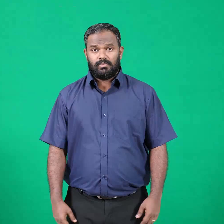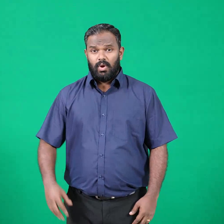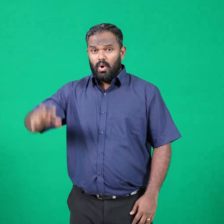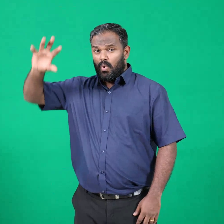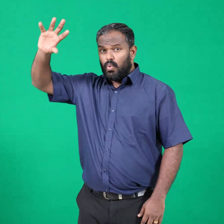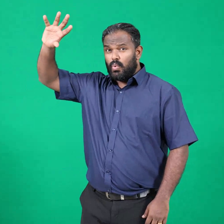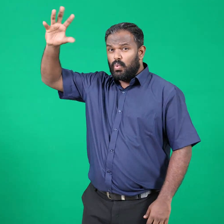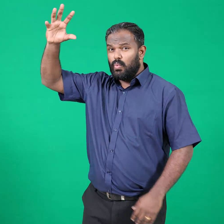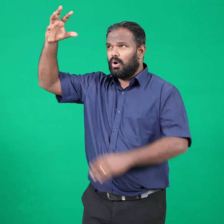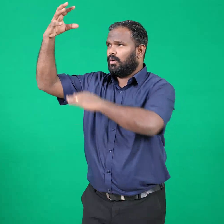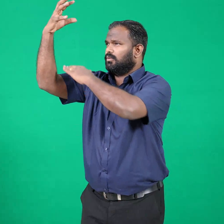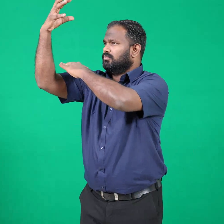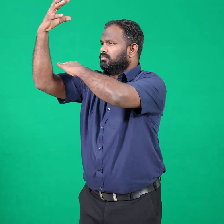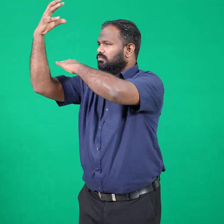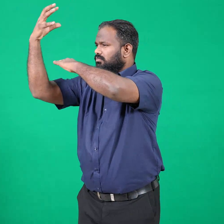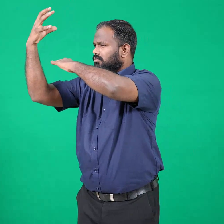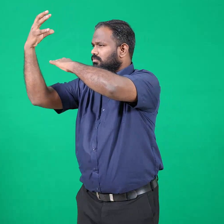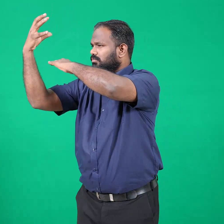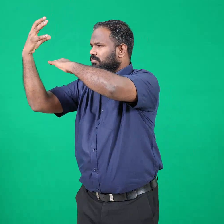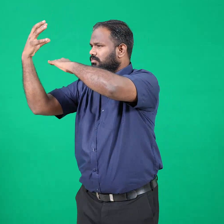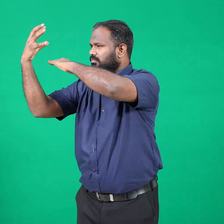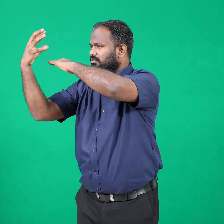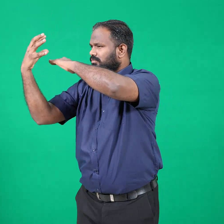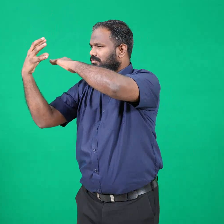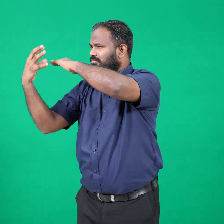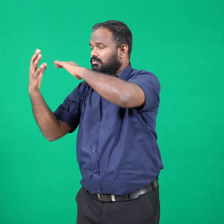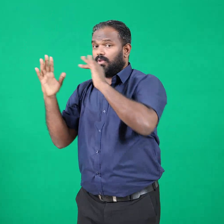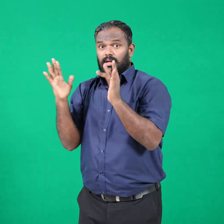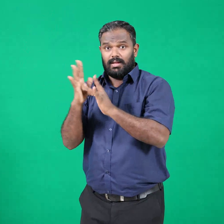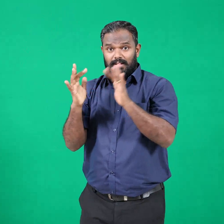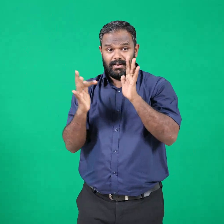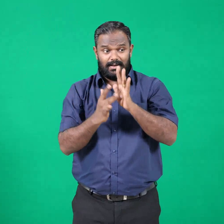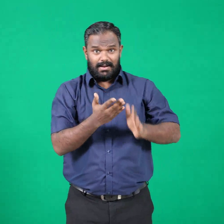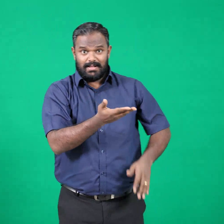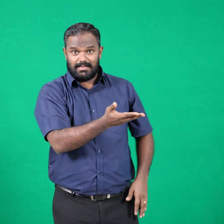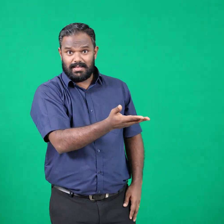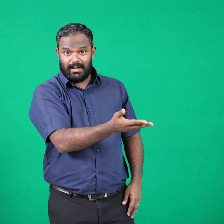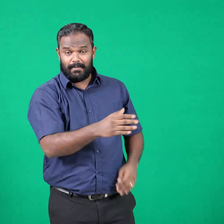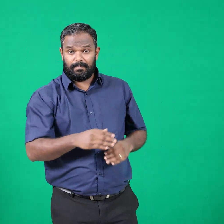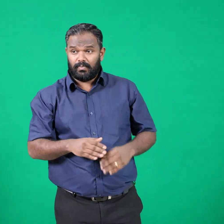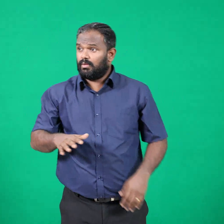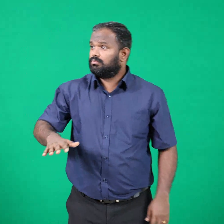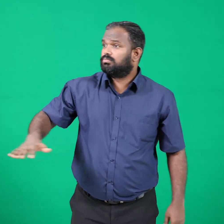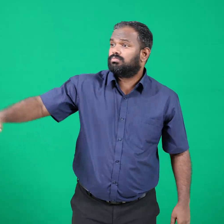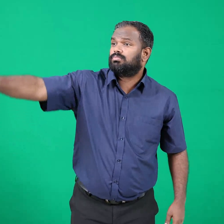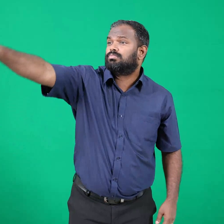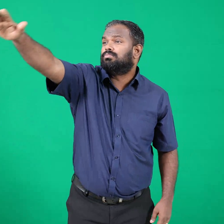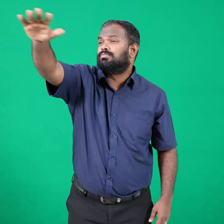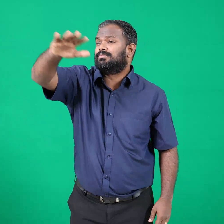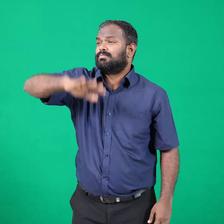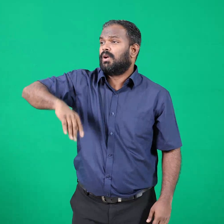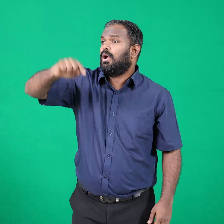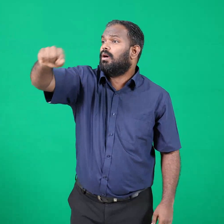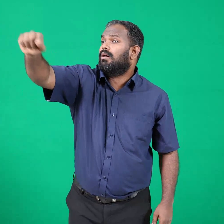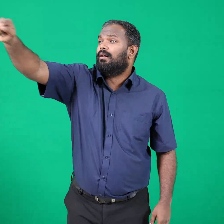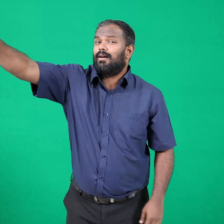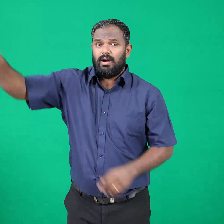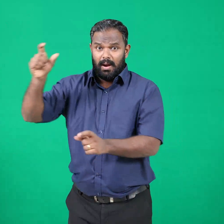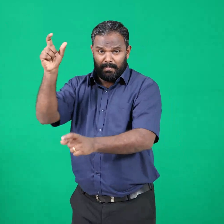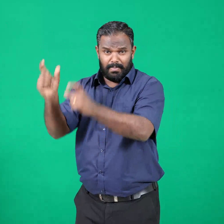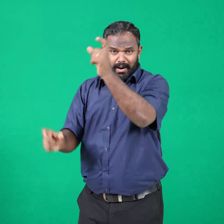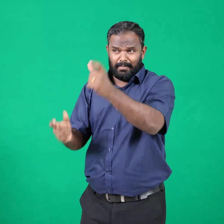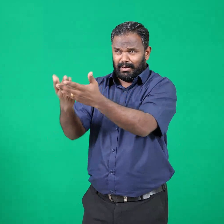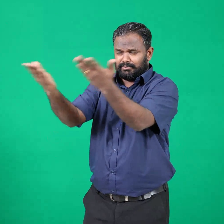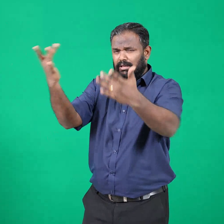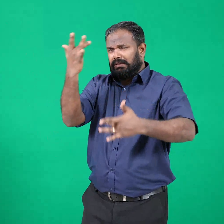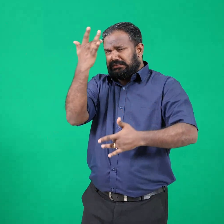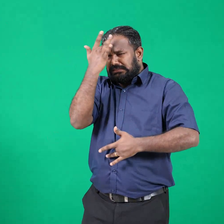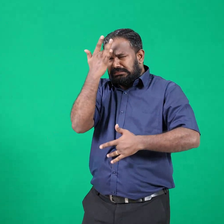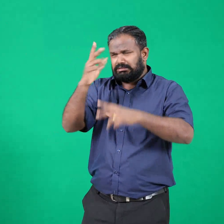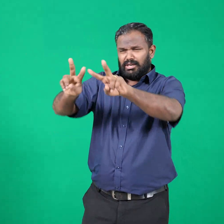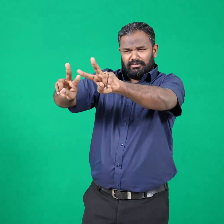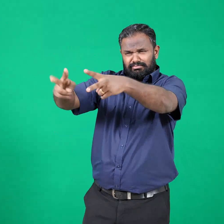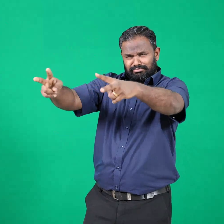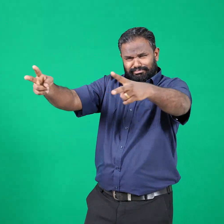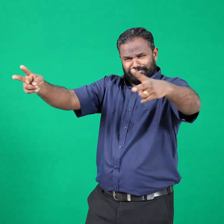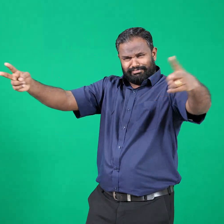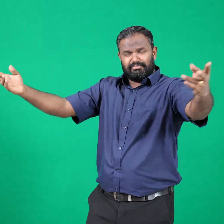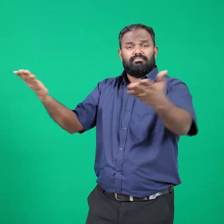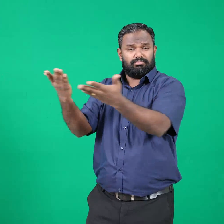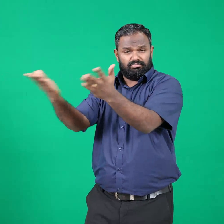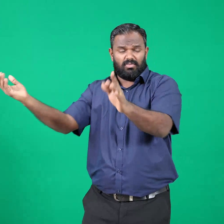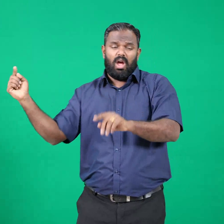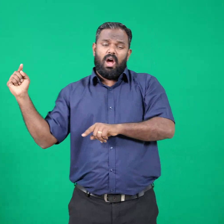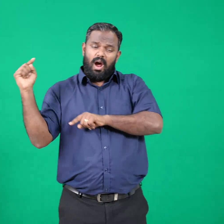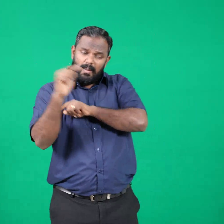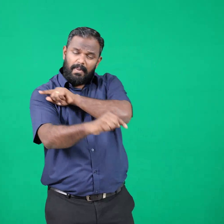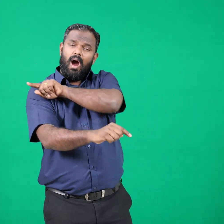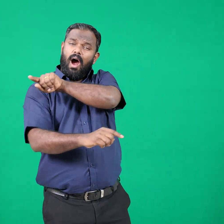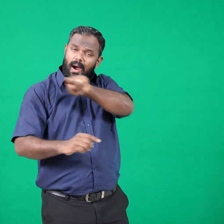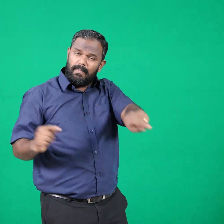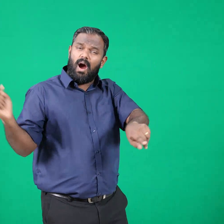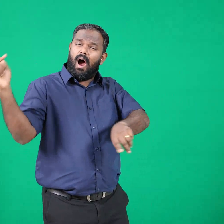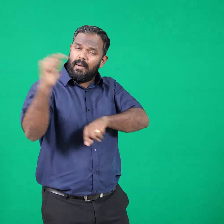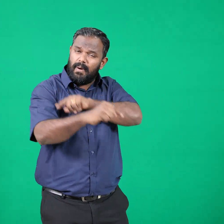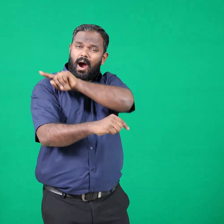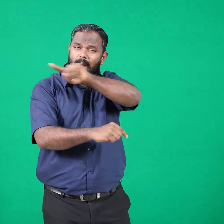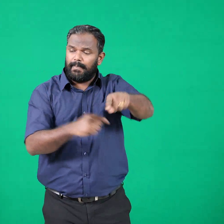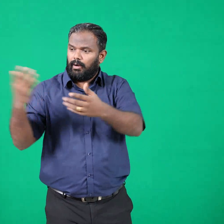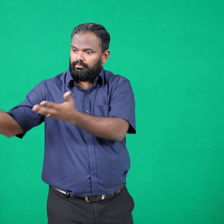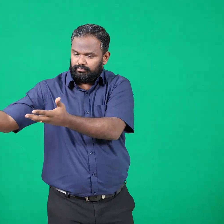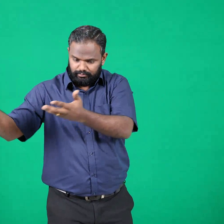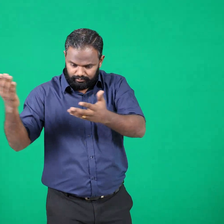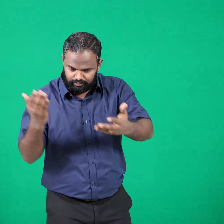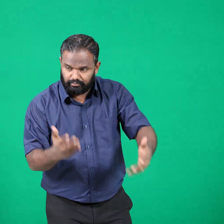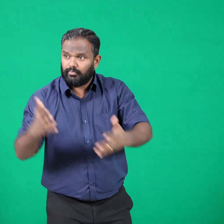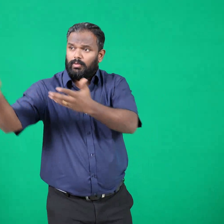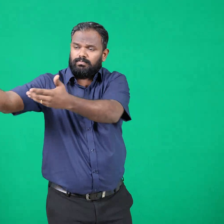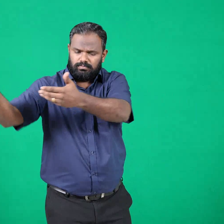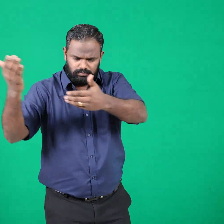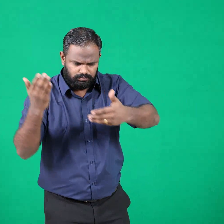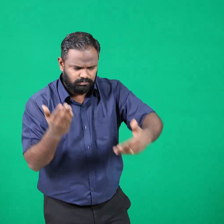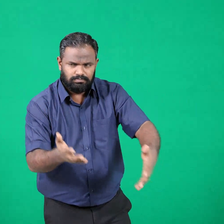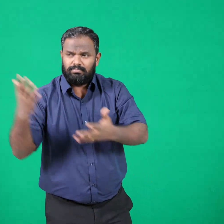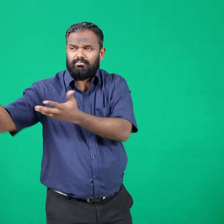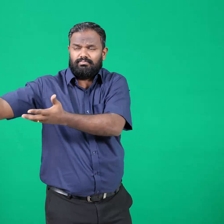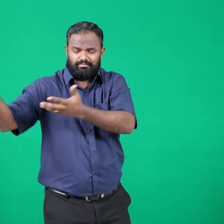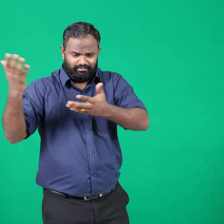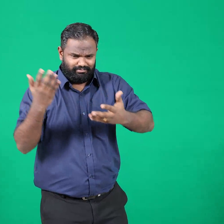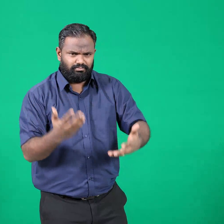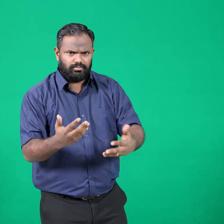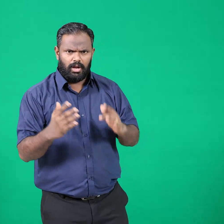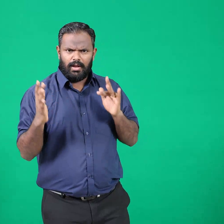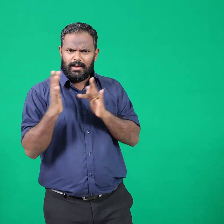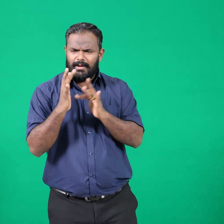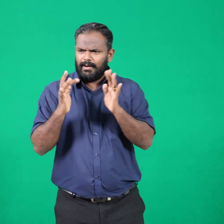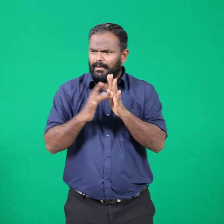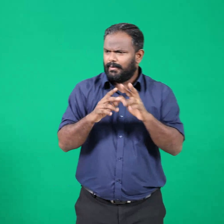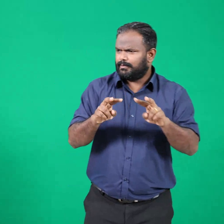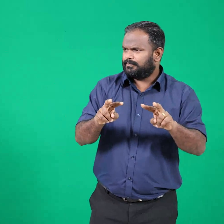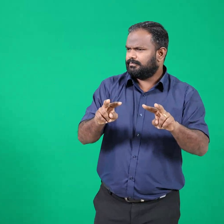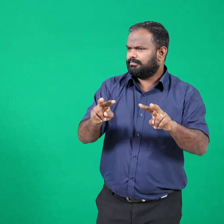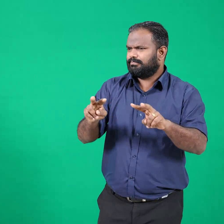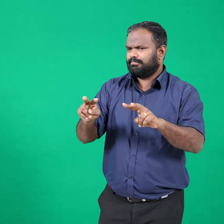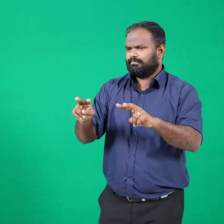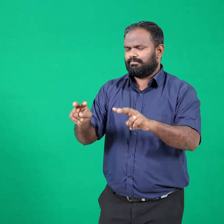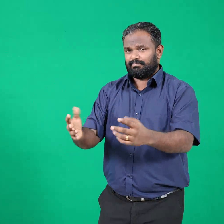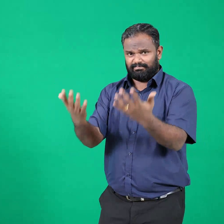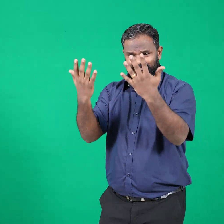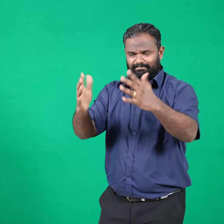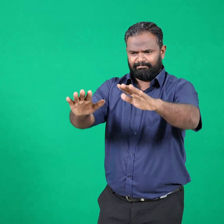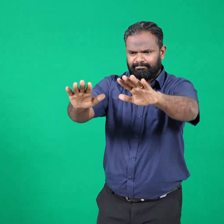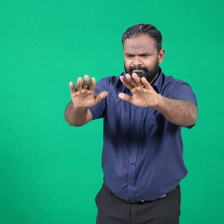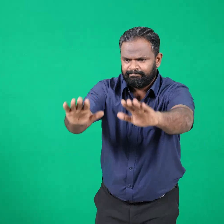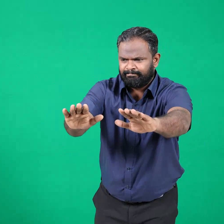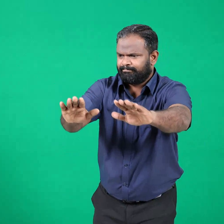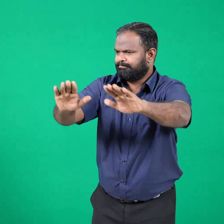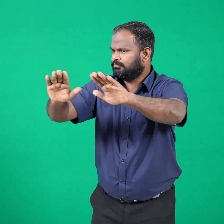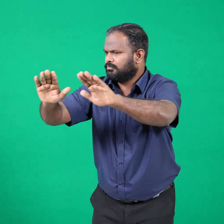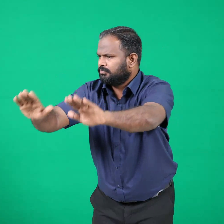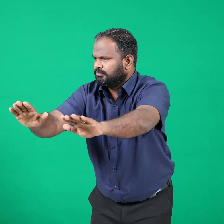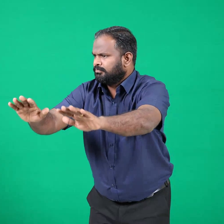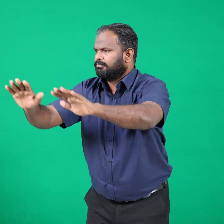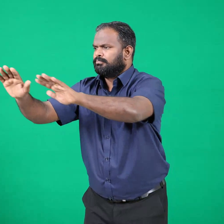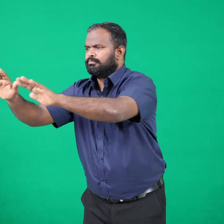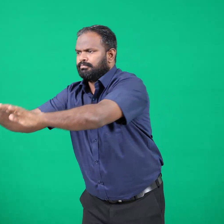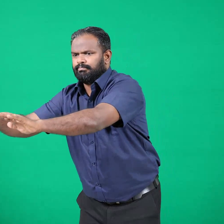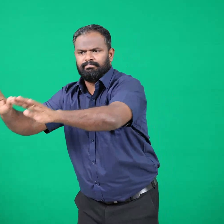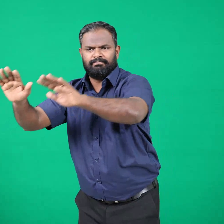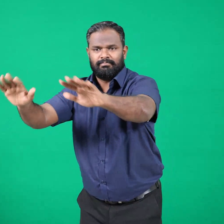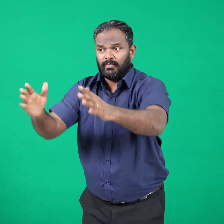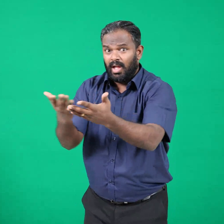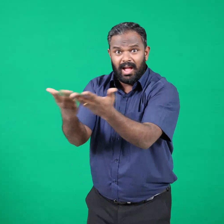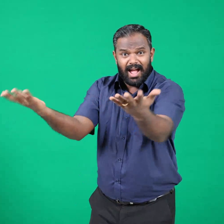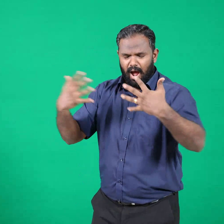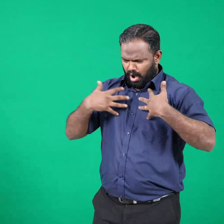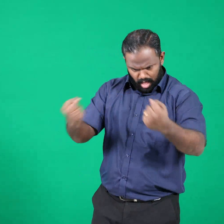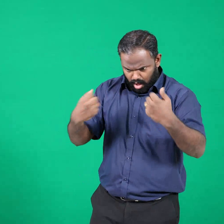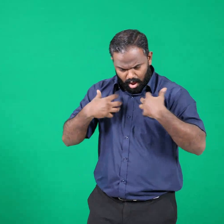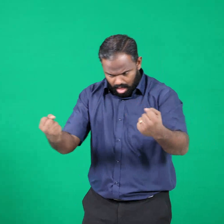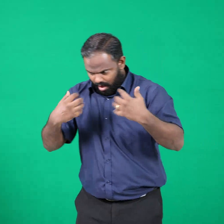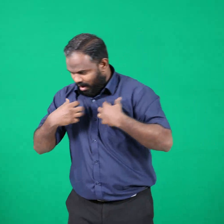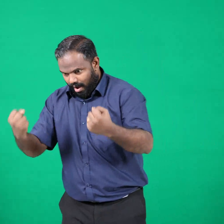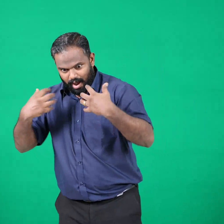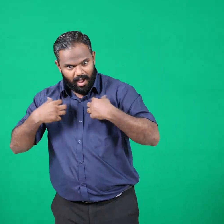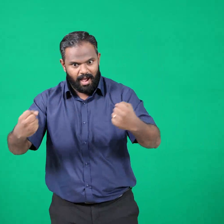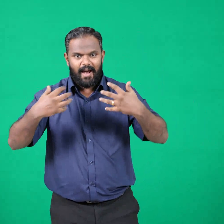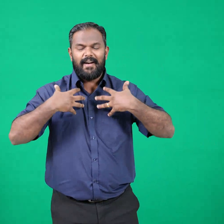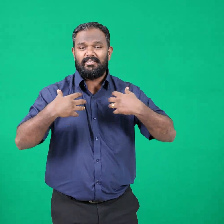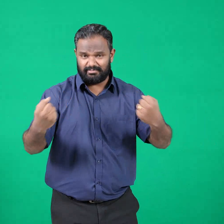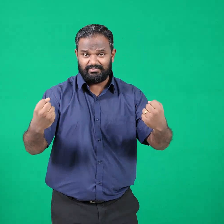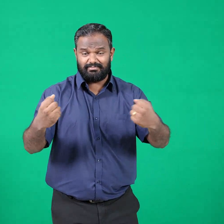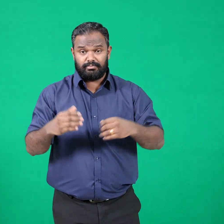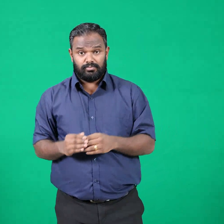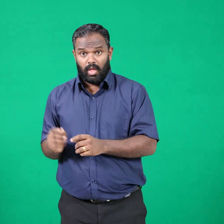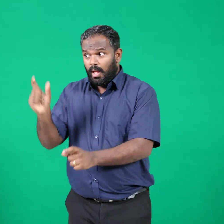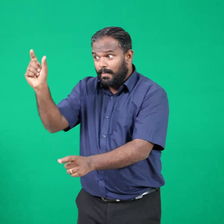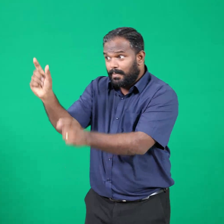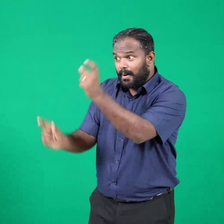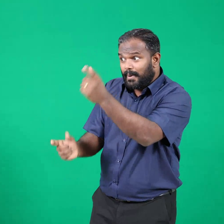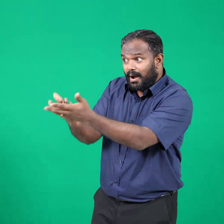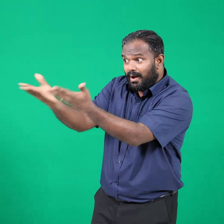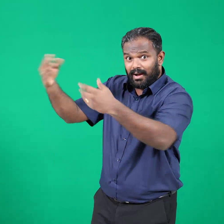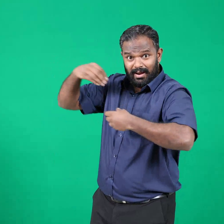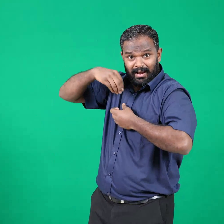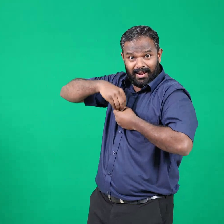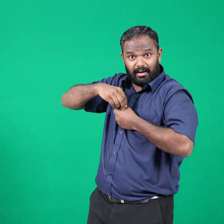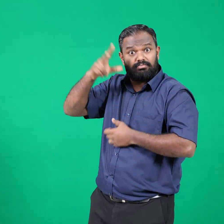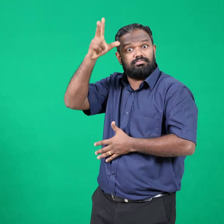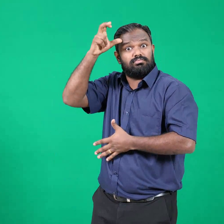At sunset, all who were ill with various diseases were brought to Jesus, and laying His hands on each one, He healed them.